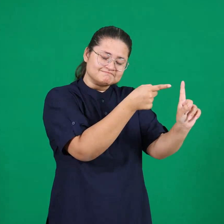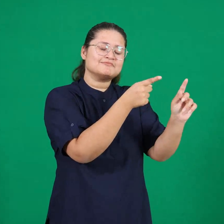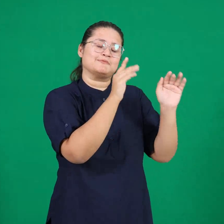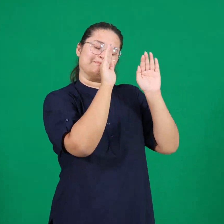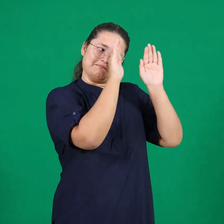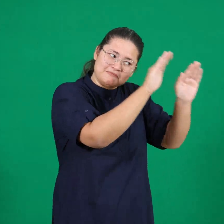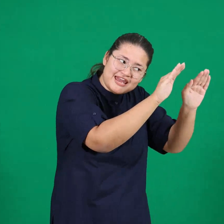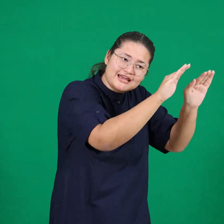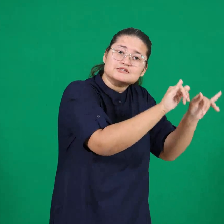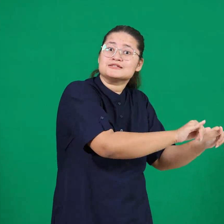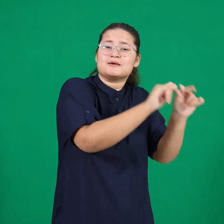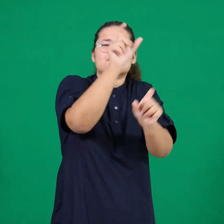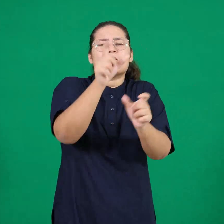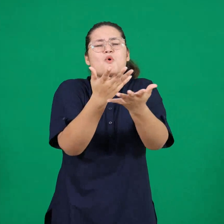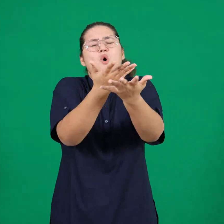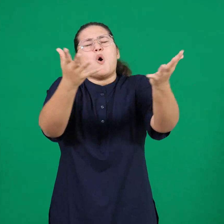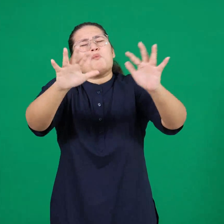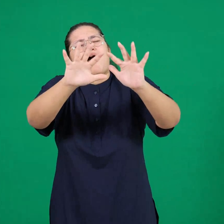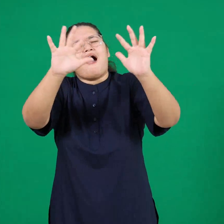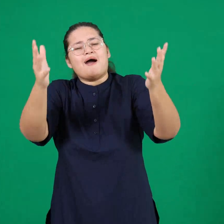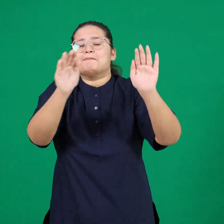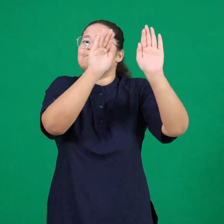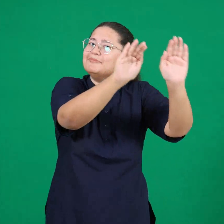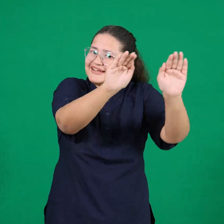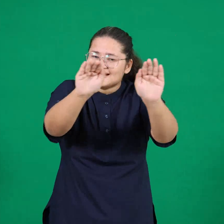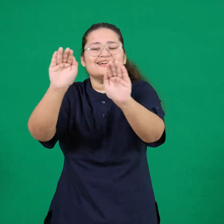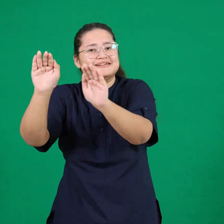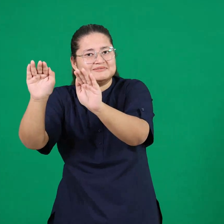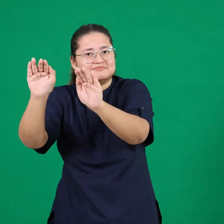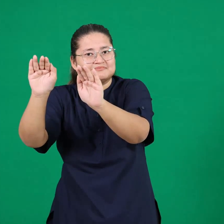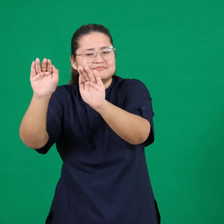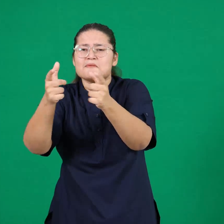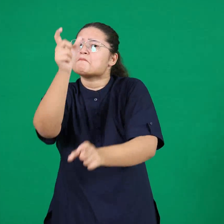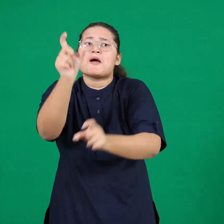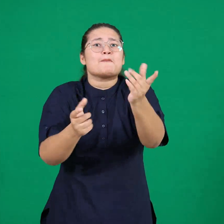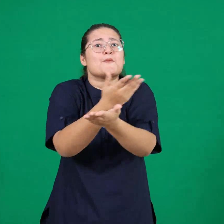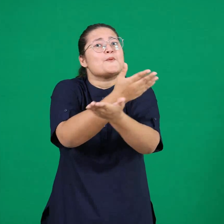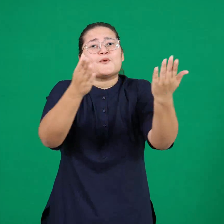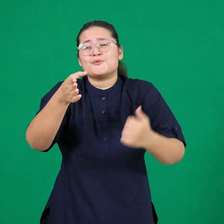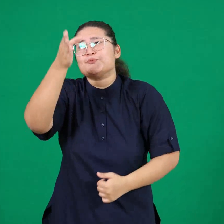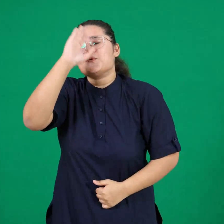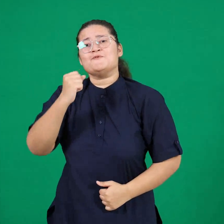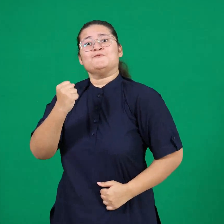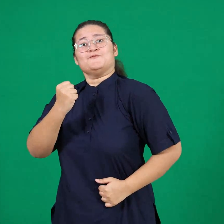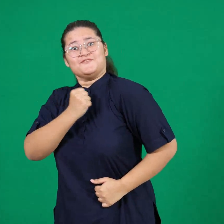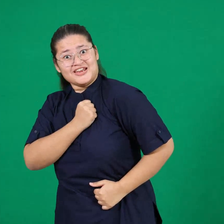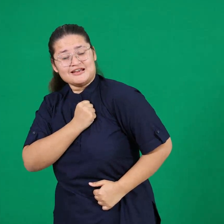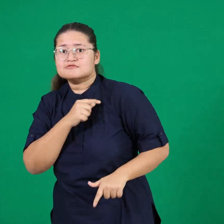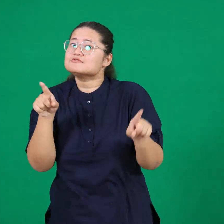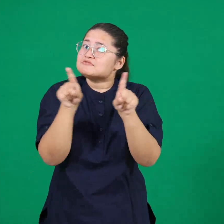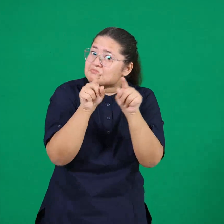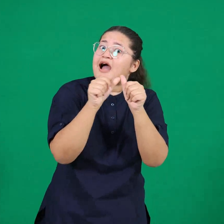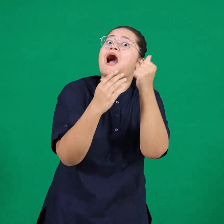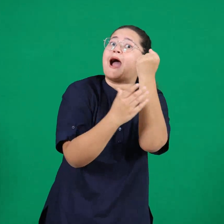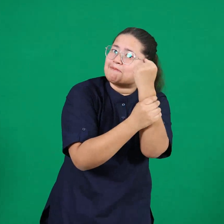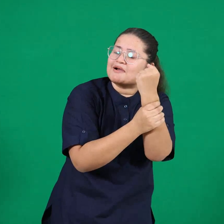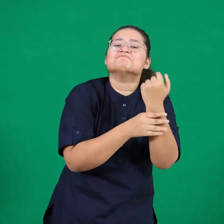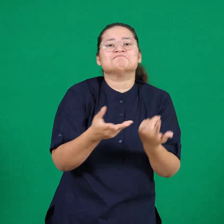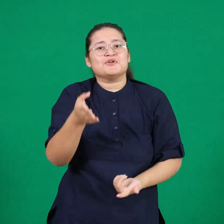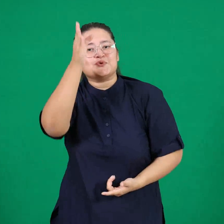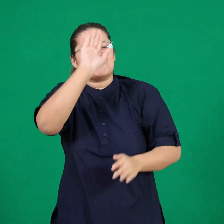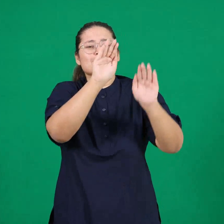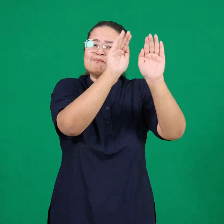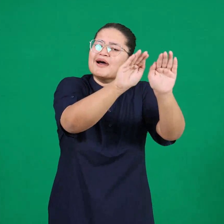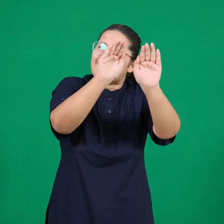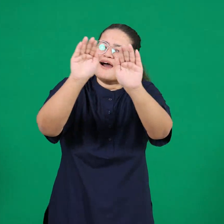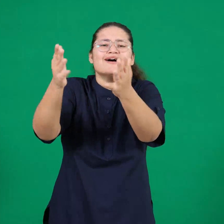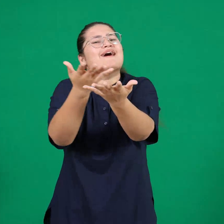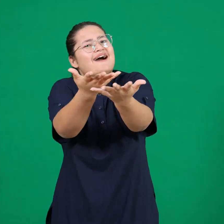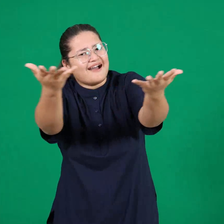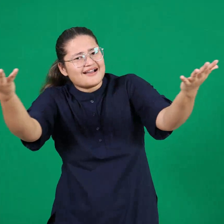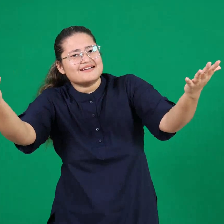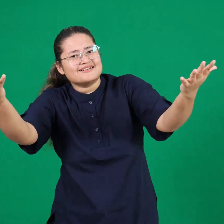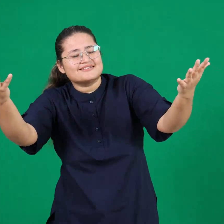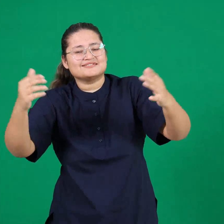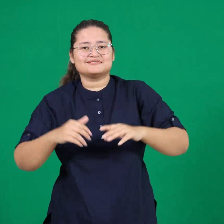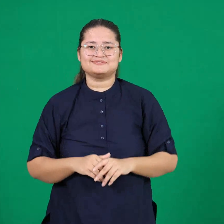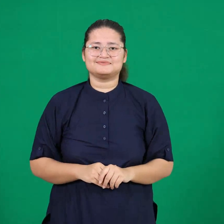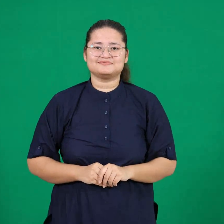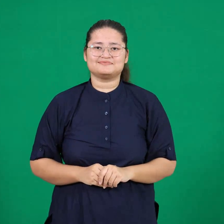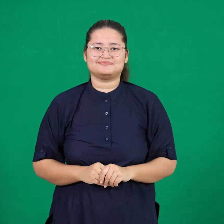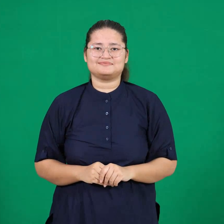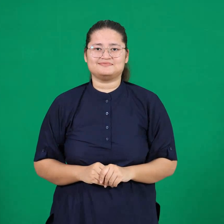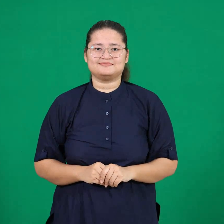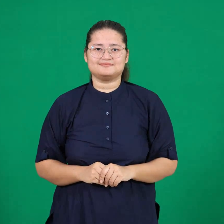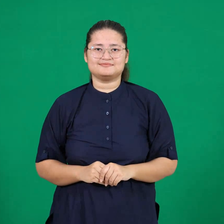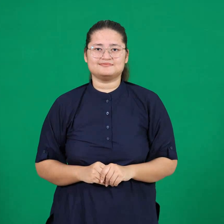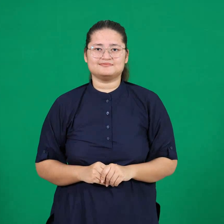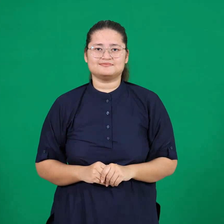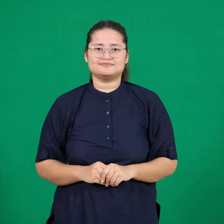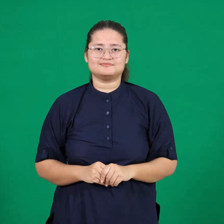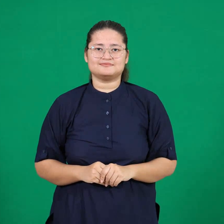So those who have faith are blessed along with Abraham, the man of faith.